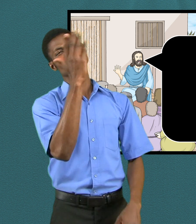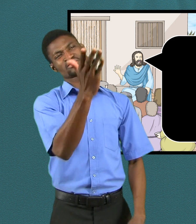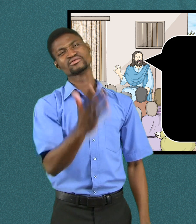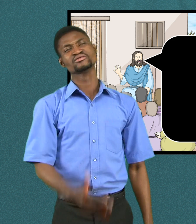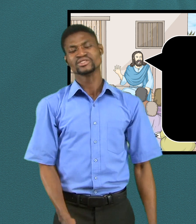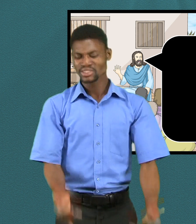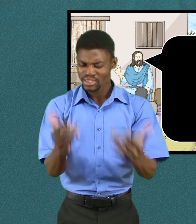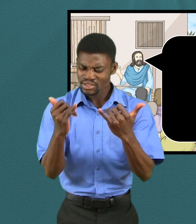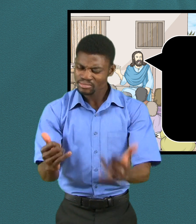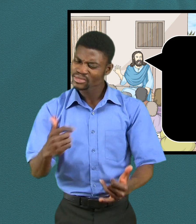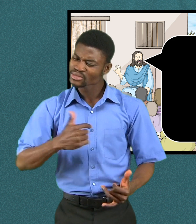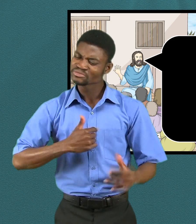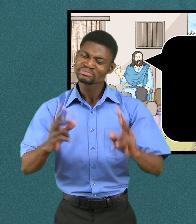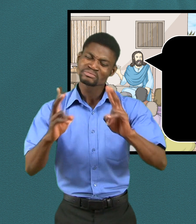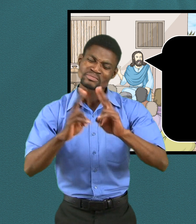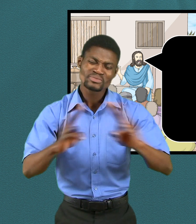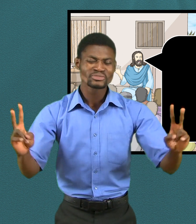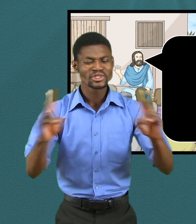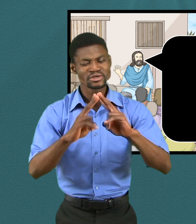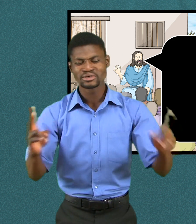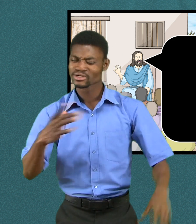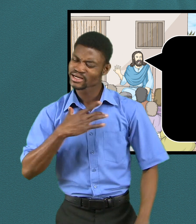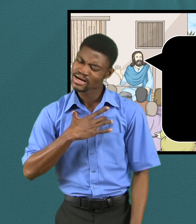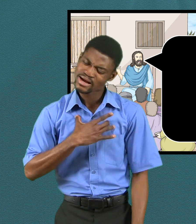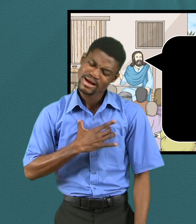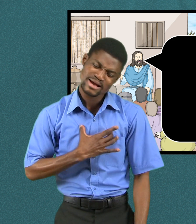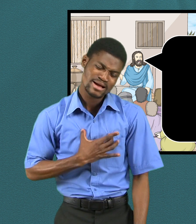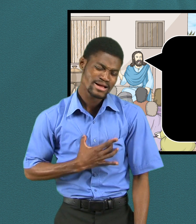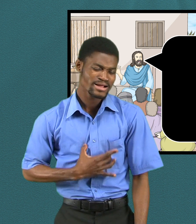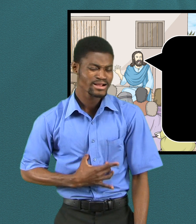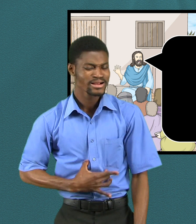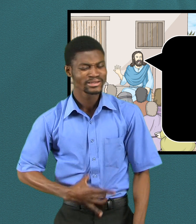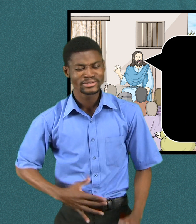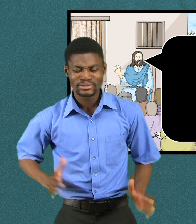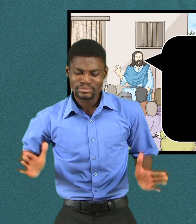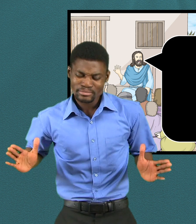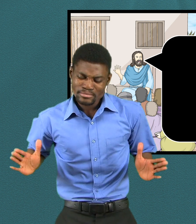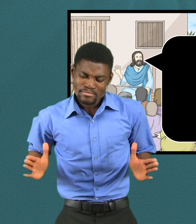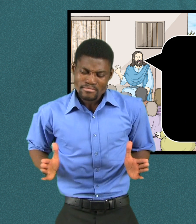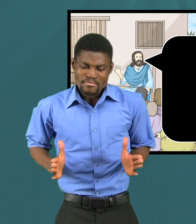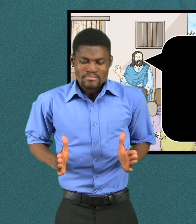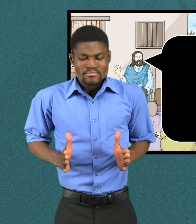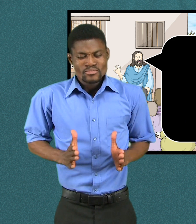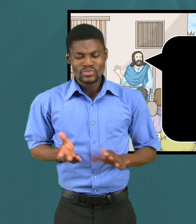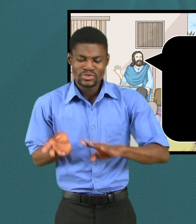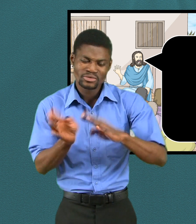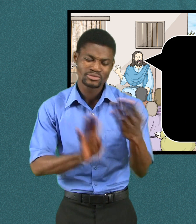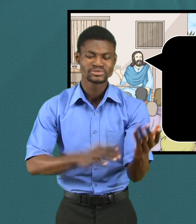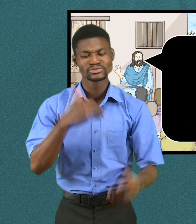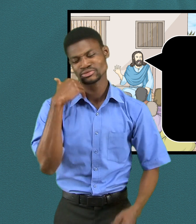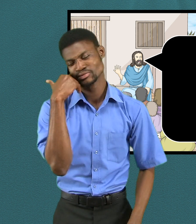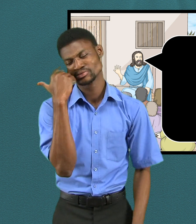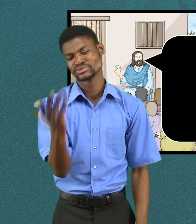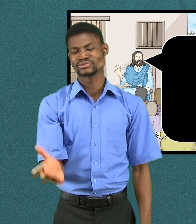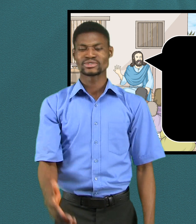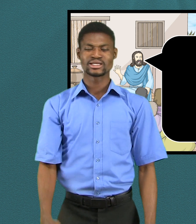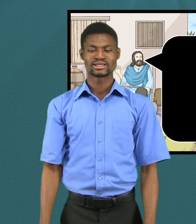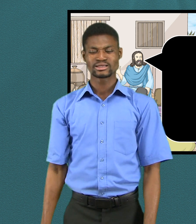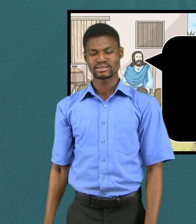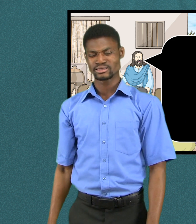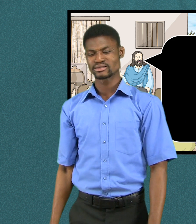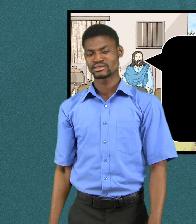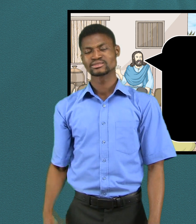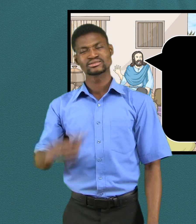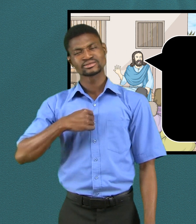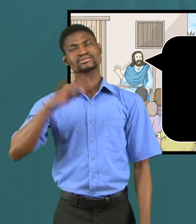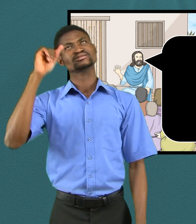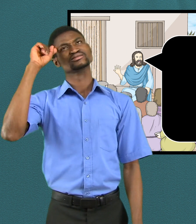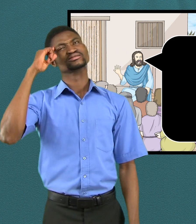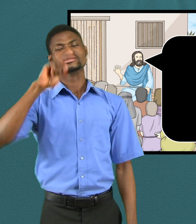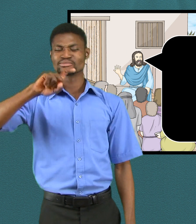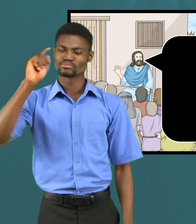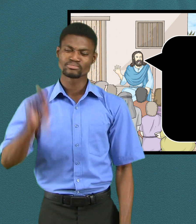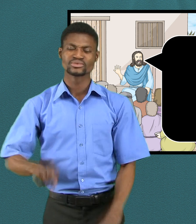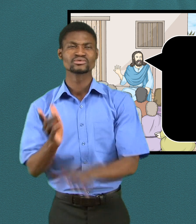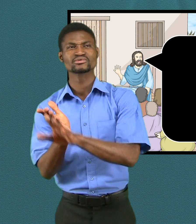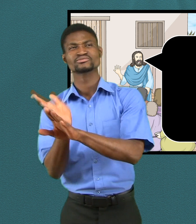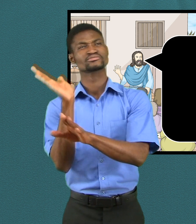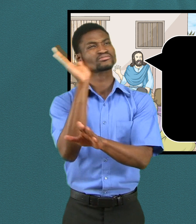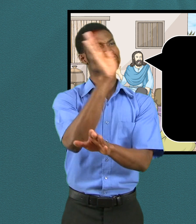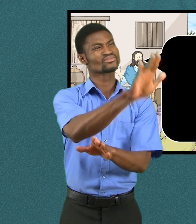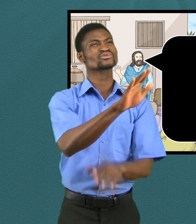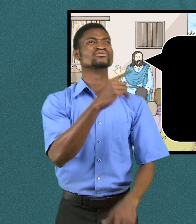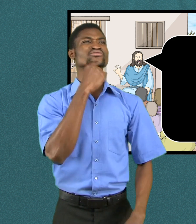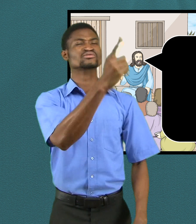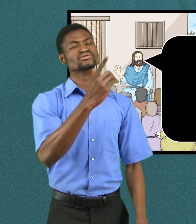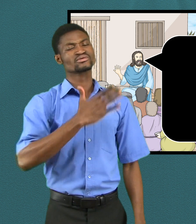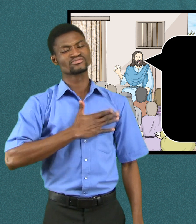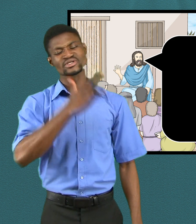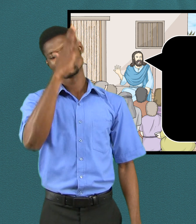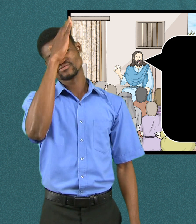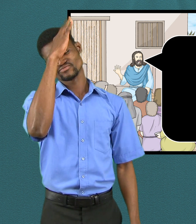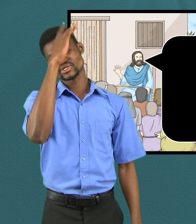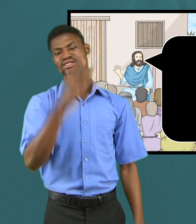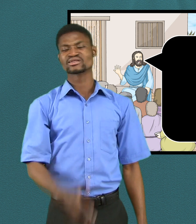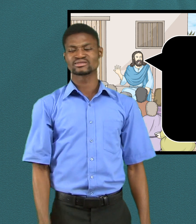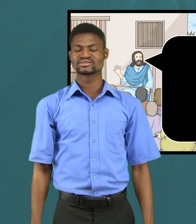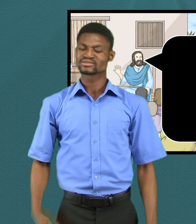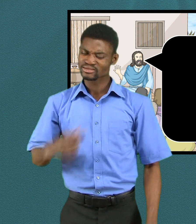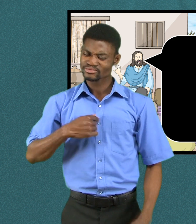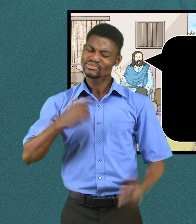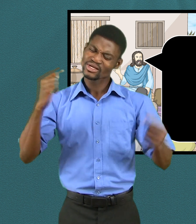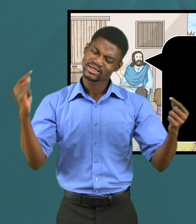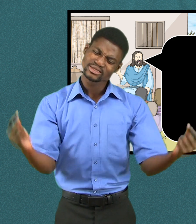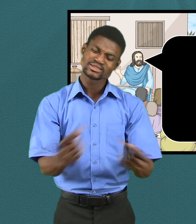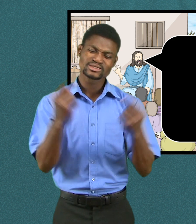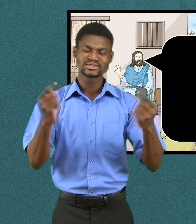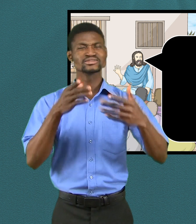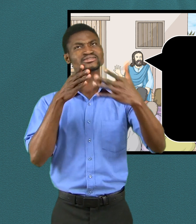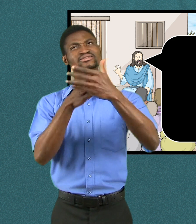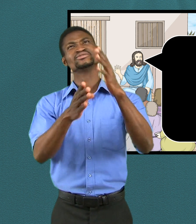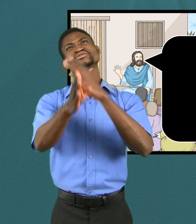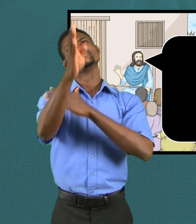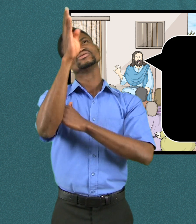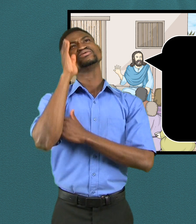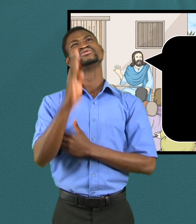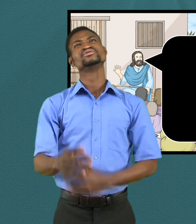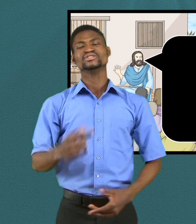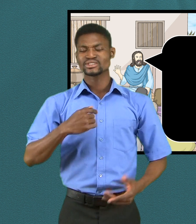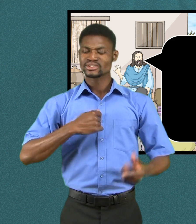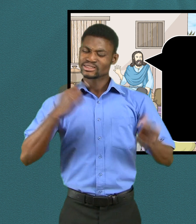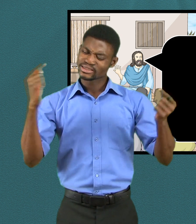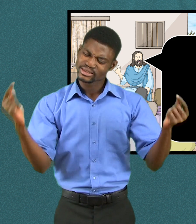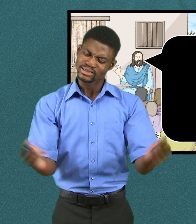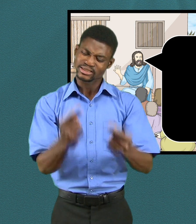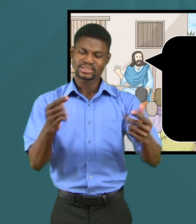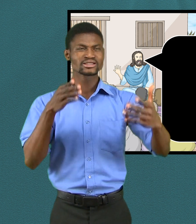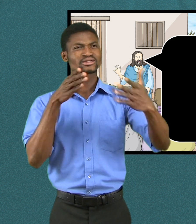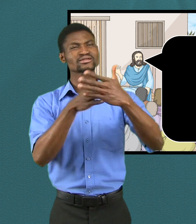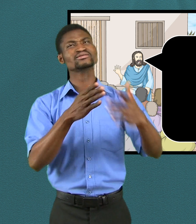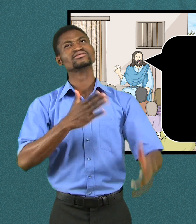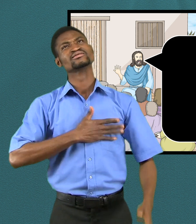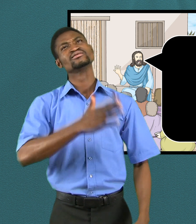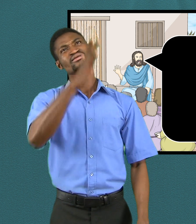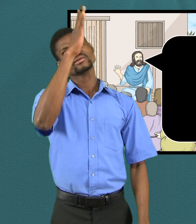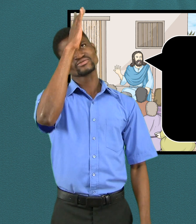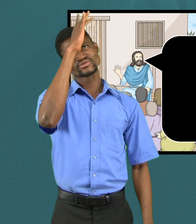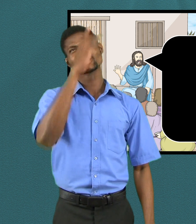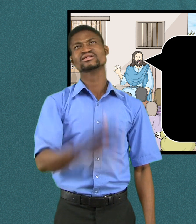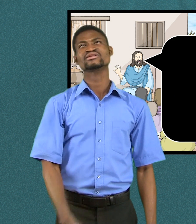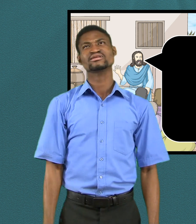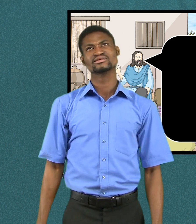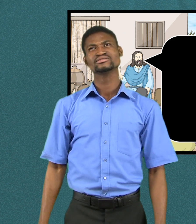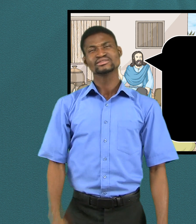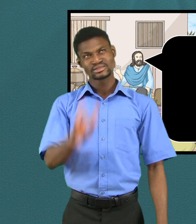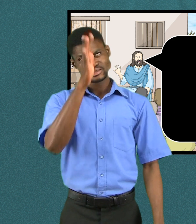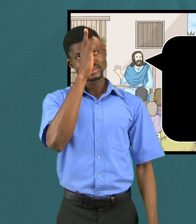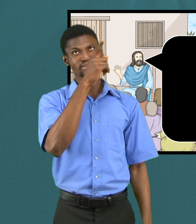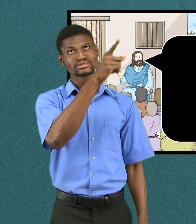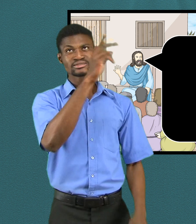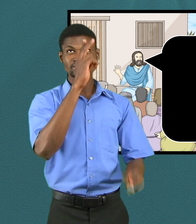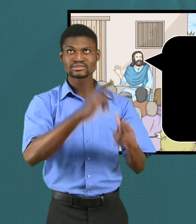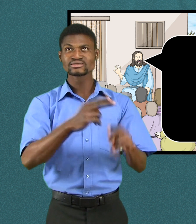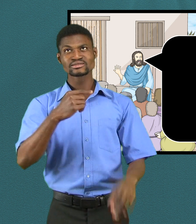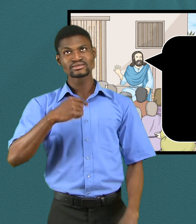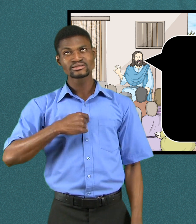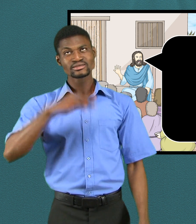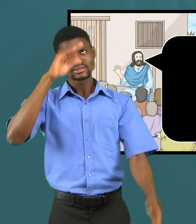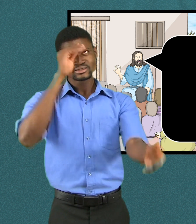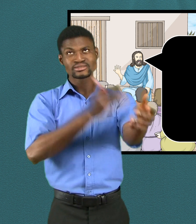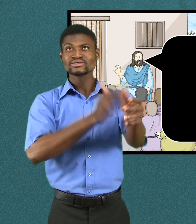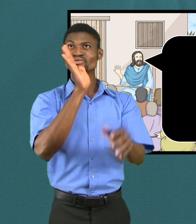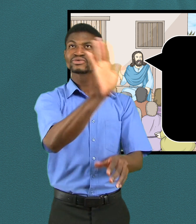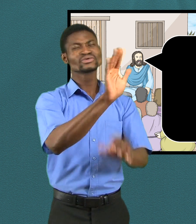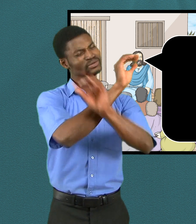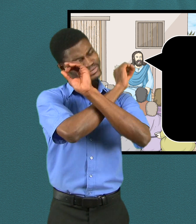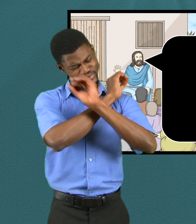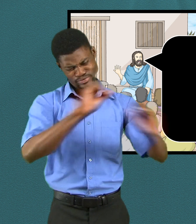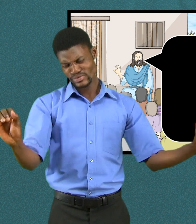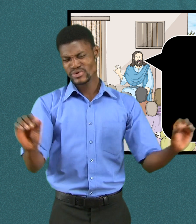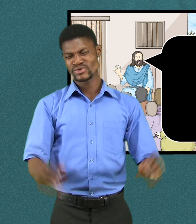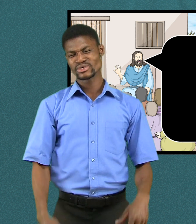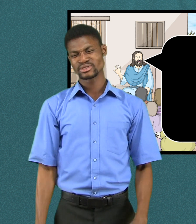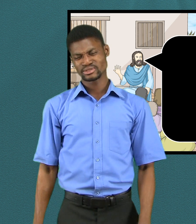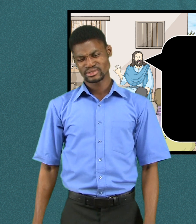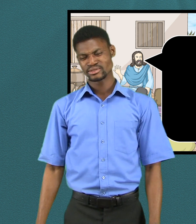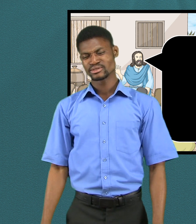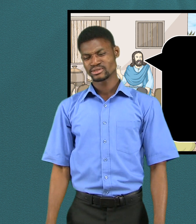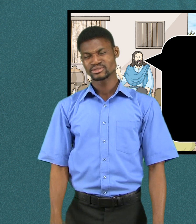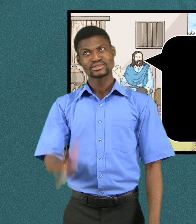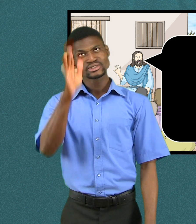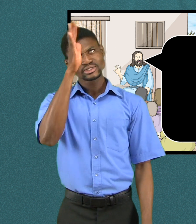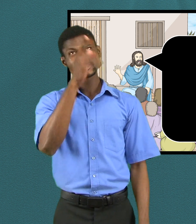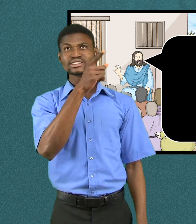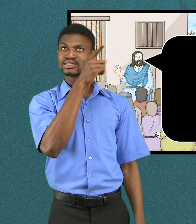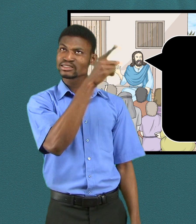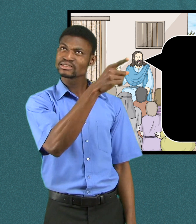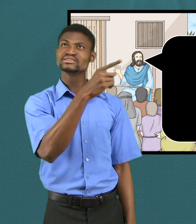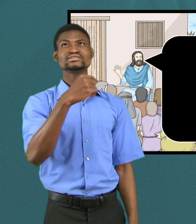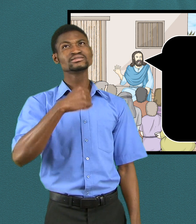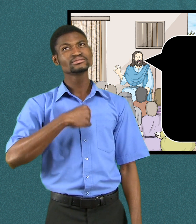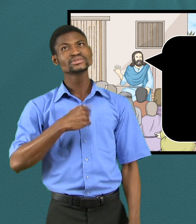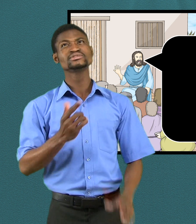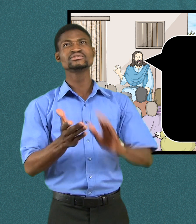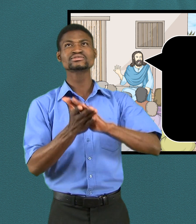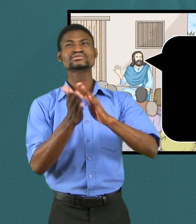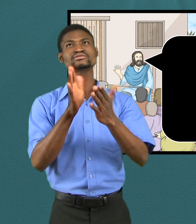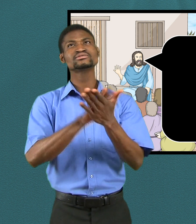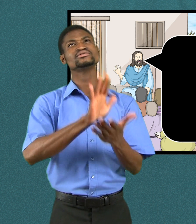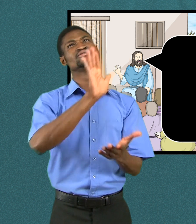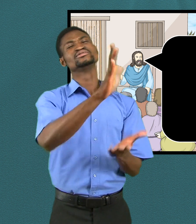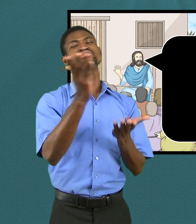I will get up and go back to my father and say to him, “Father, I have sinned against heaven and against you.